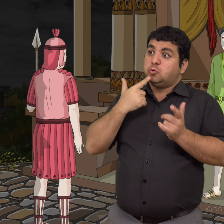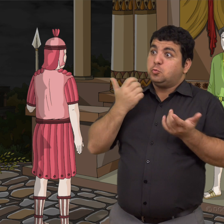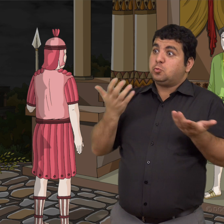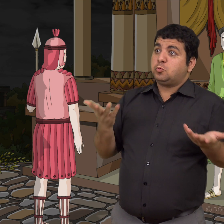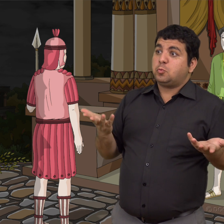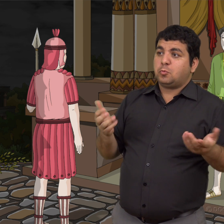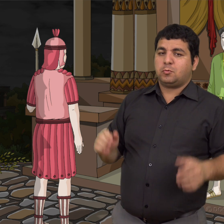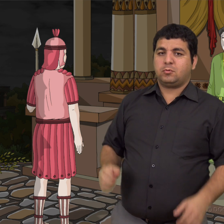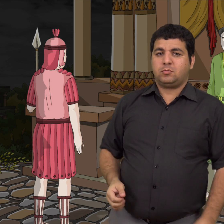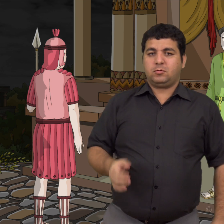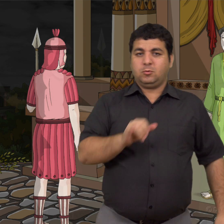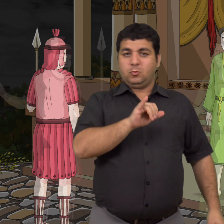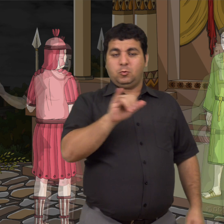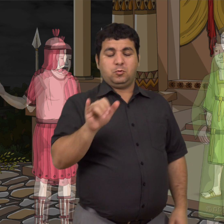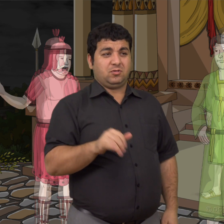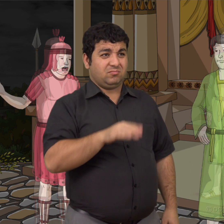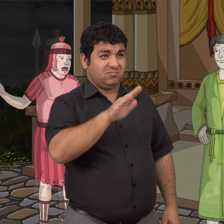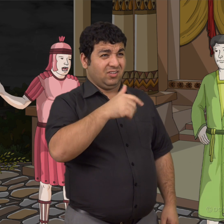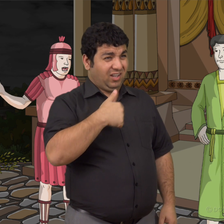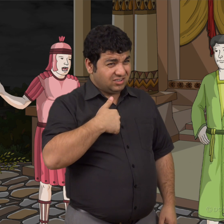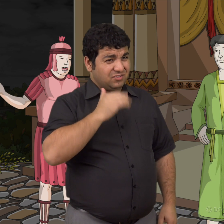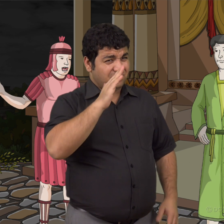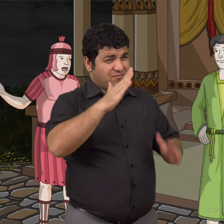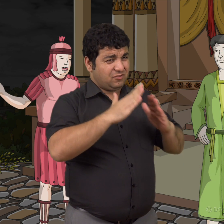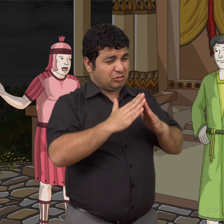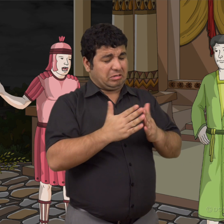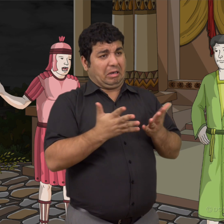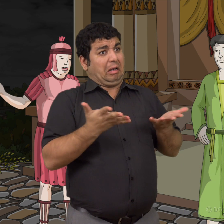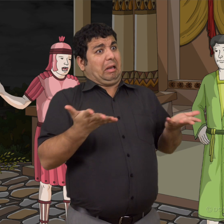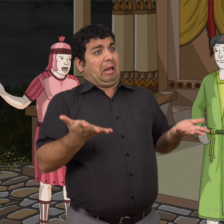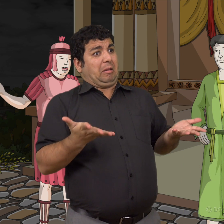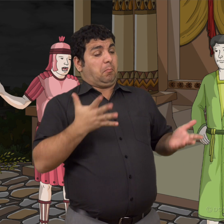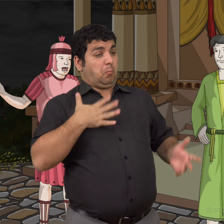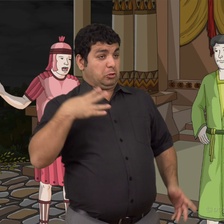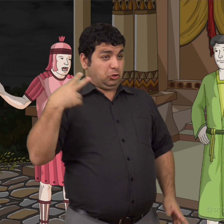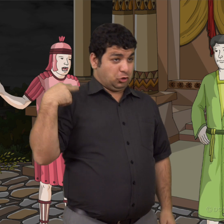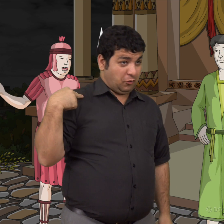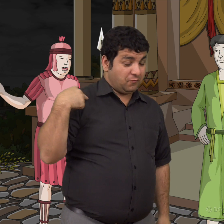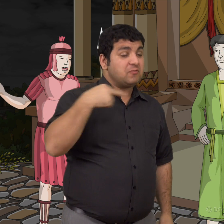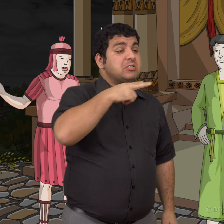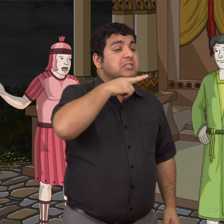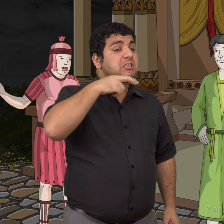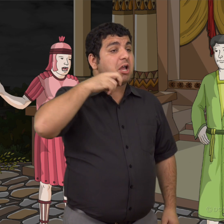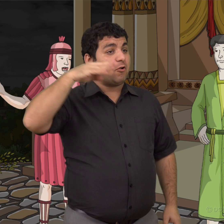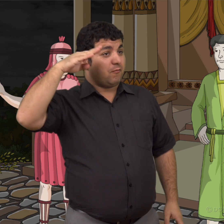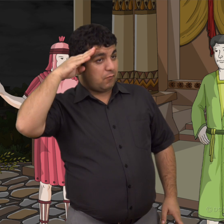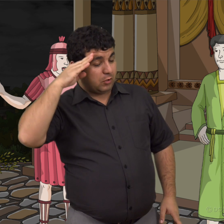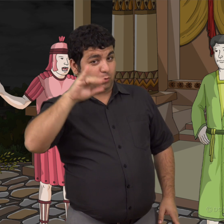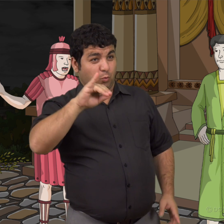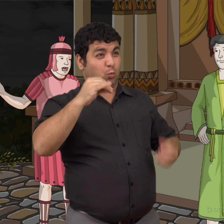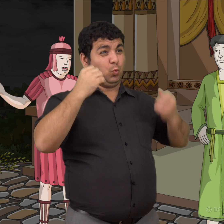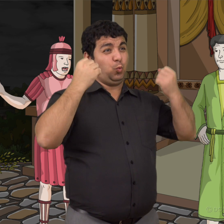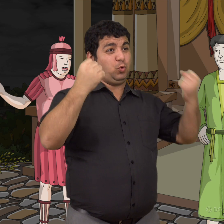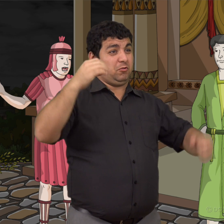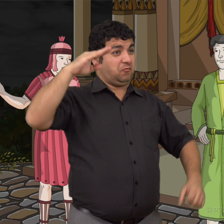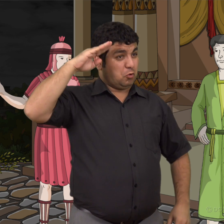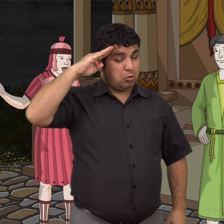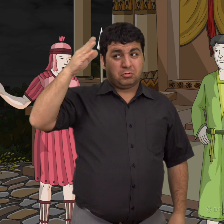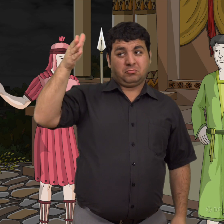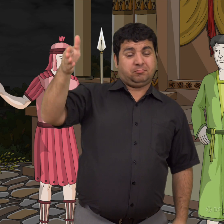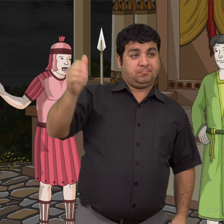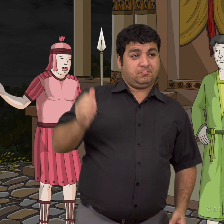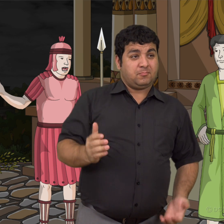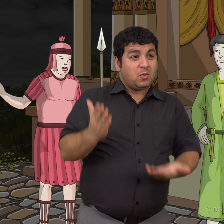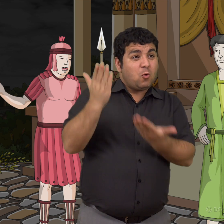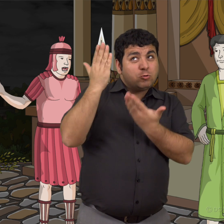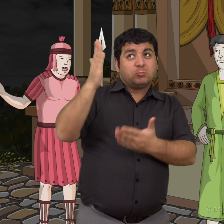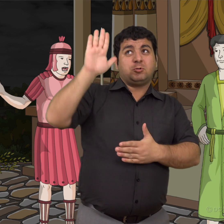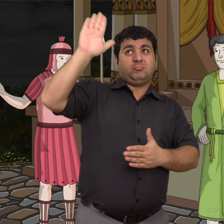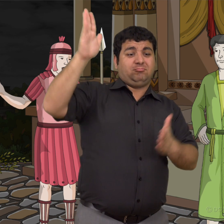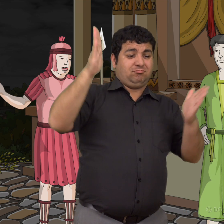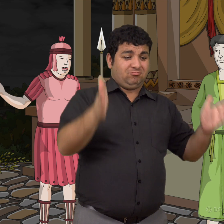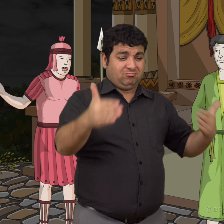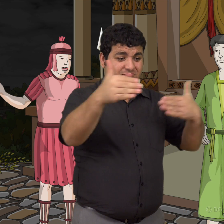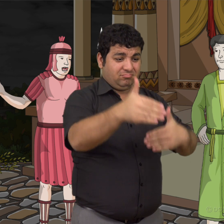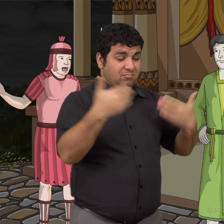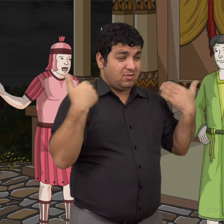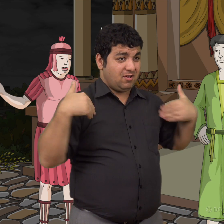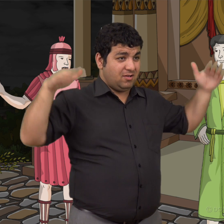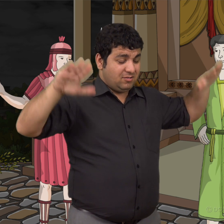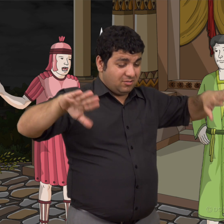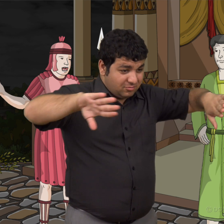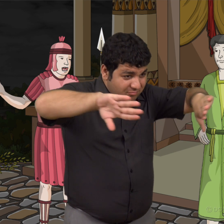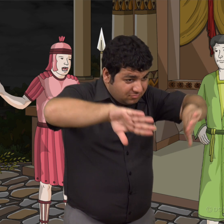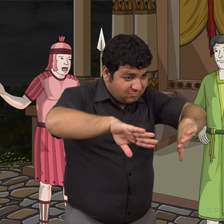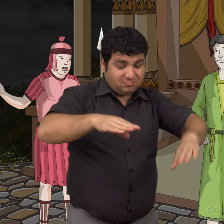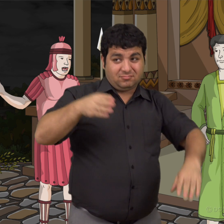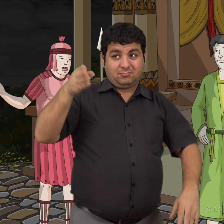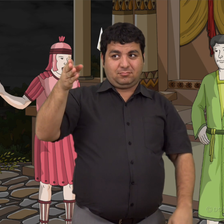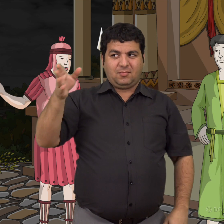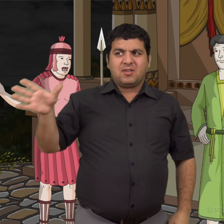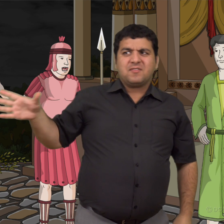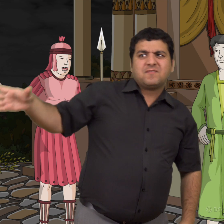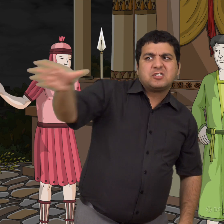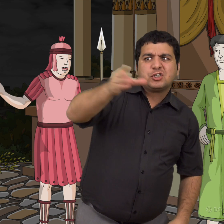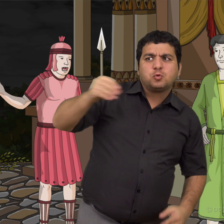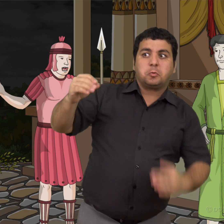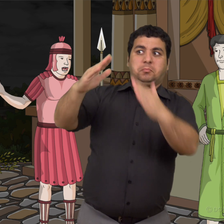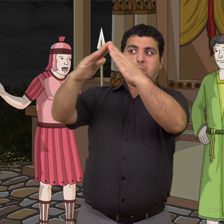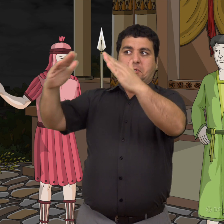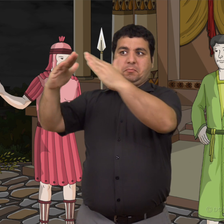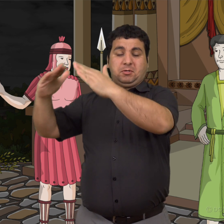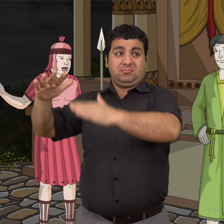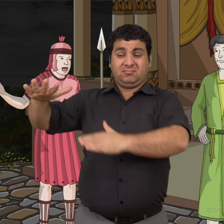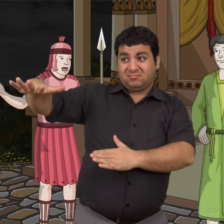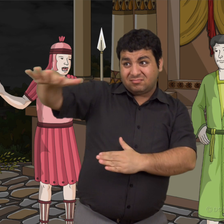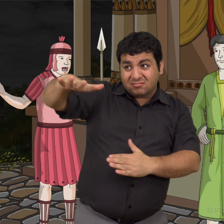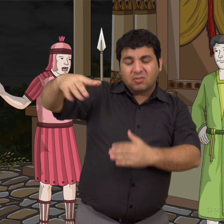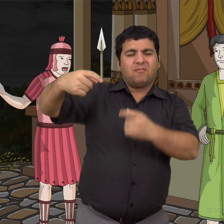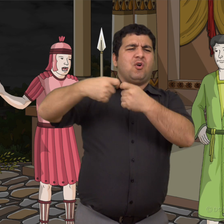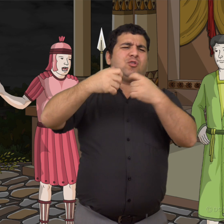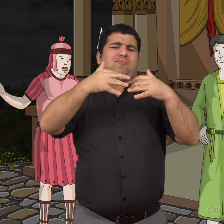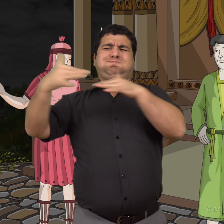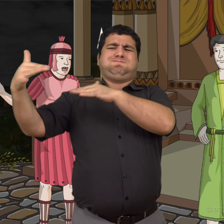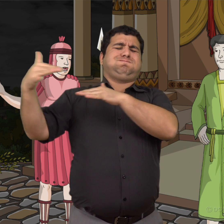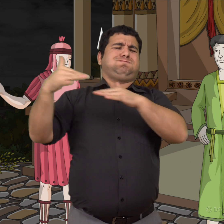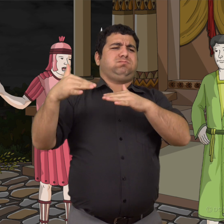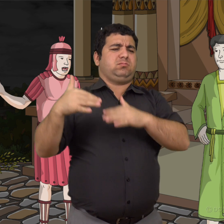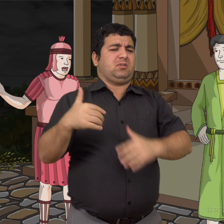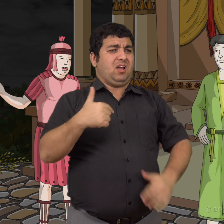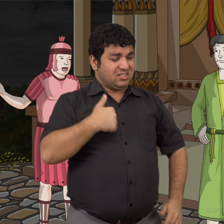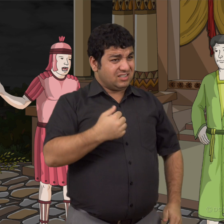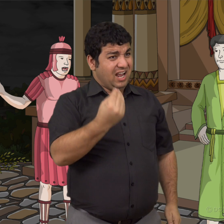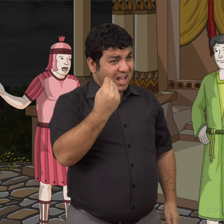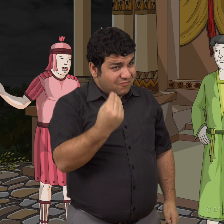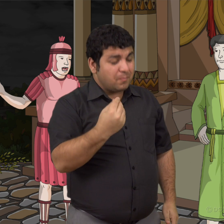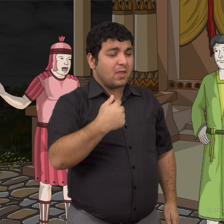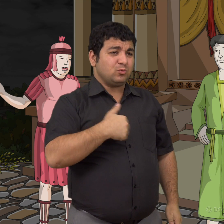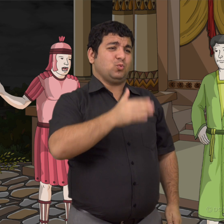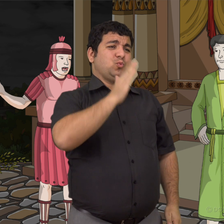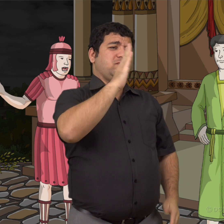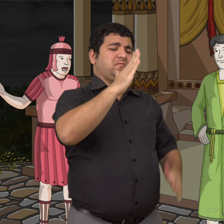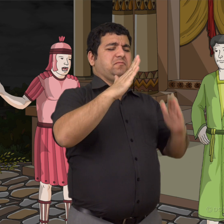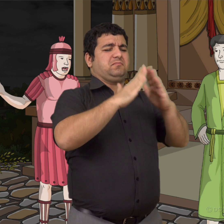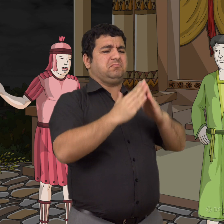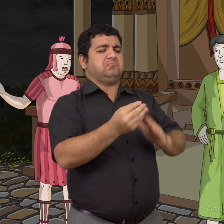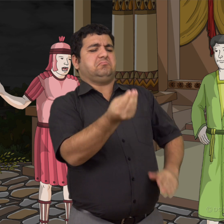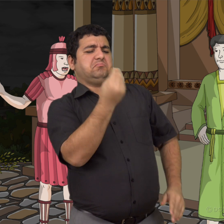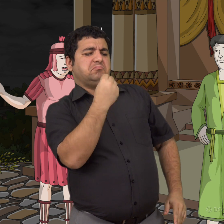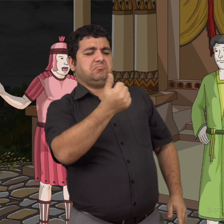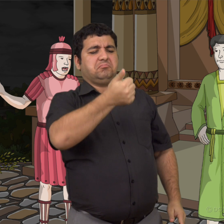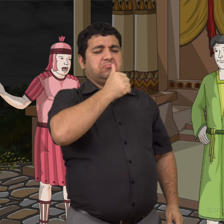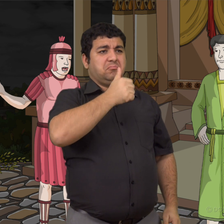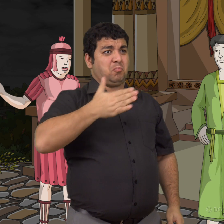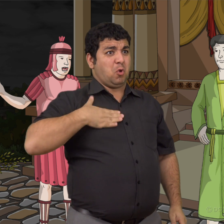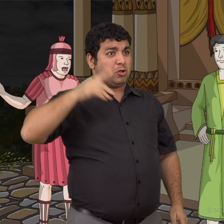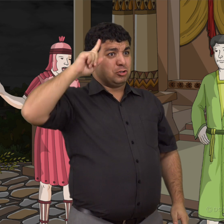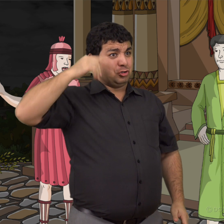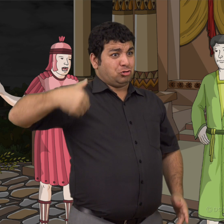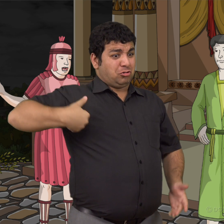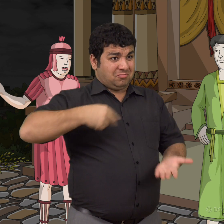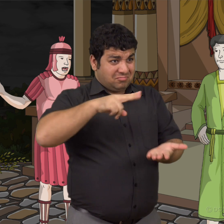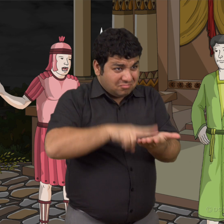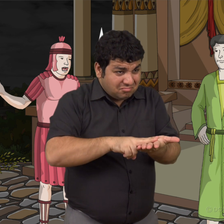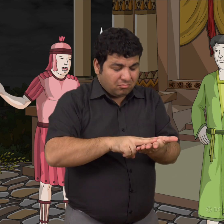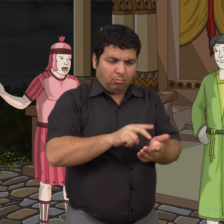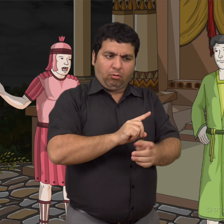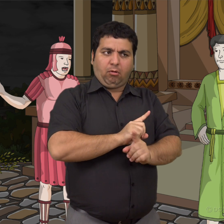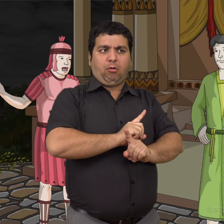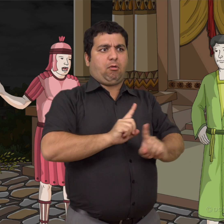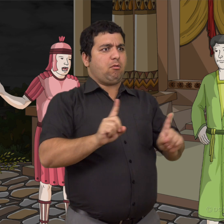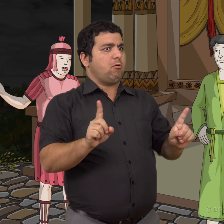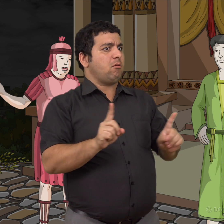Uriah answered, “The ark and Israel and Judah are dwelling in tents, and my master Joab and his soldiers are camped in the open field. How can I go to my house to eat and drink and sleep with my wife?